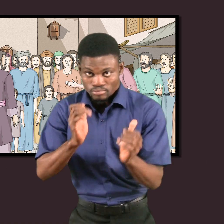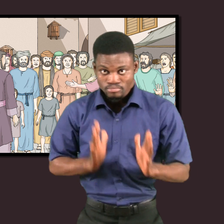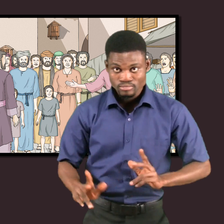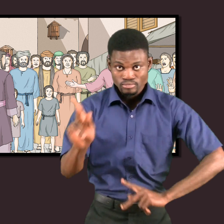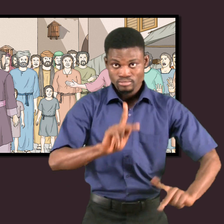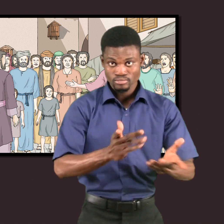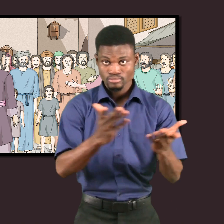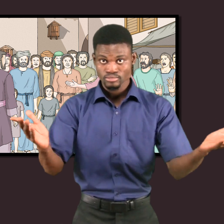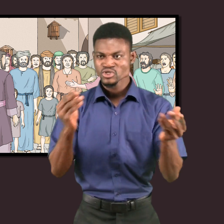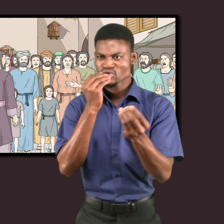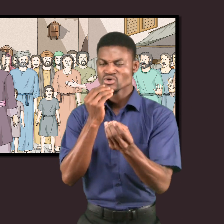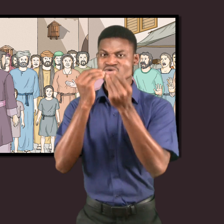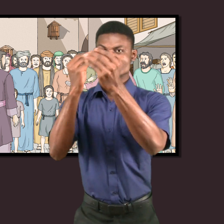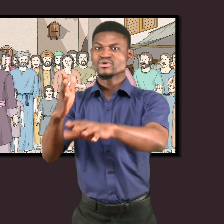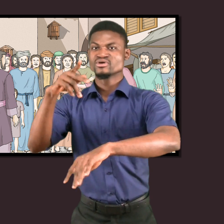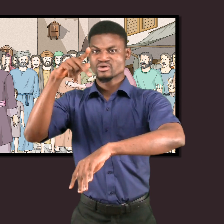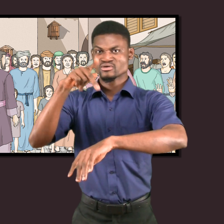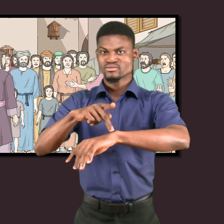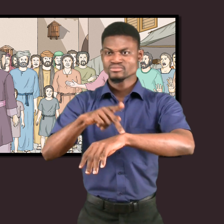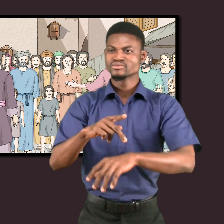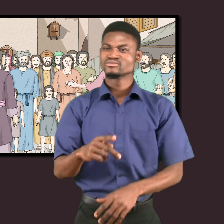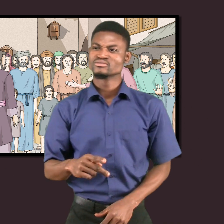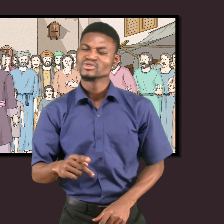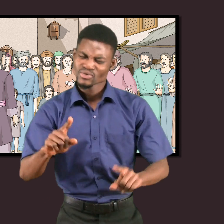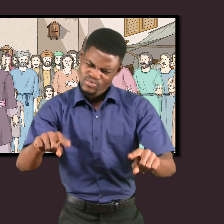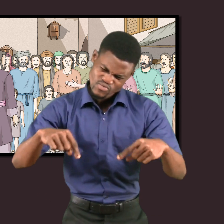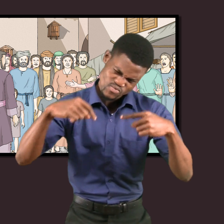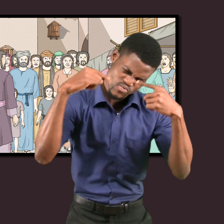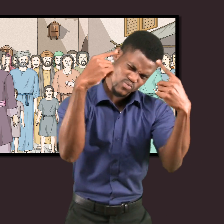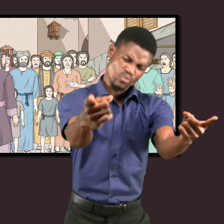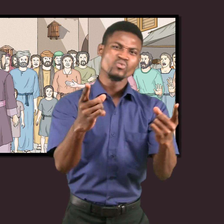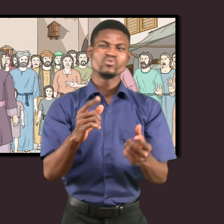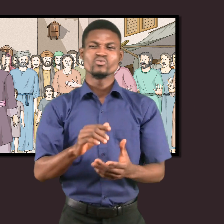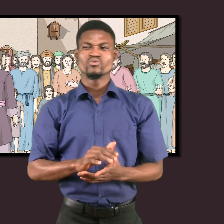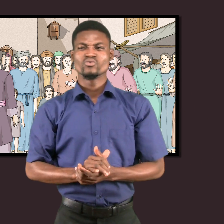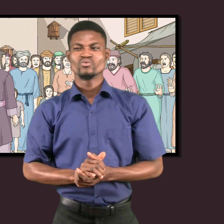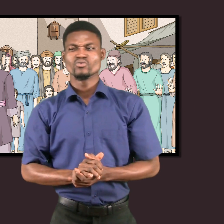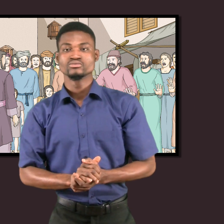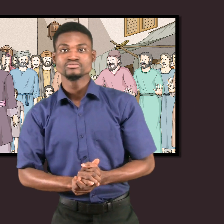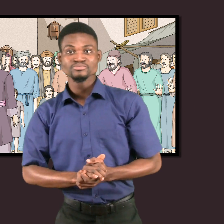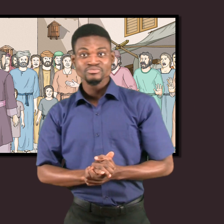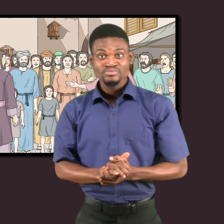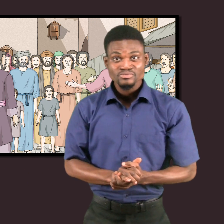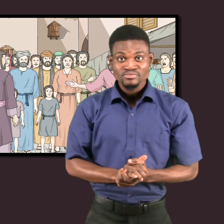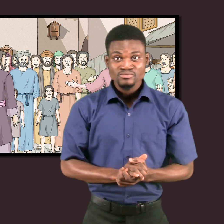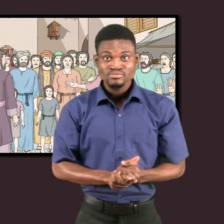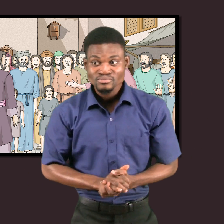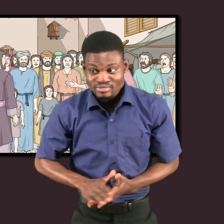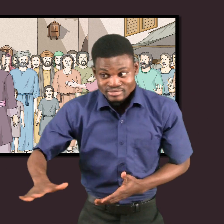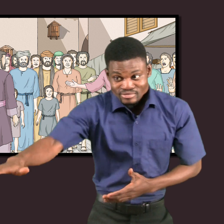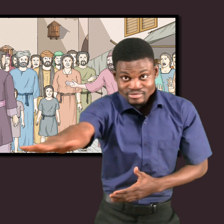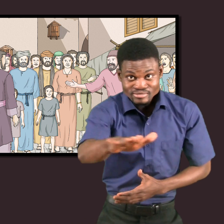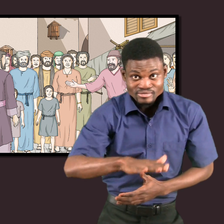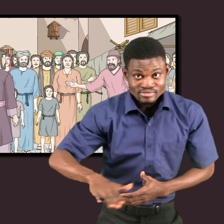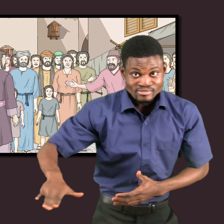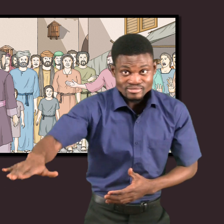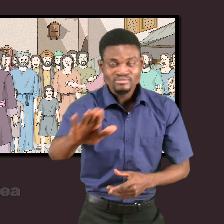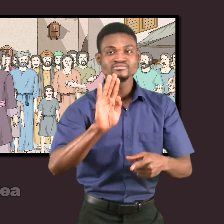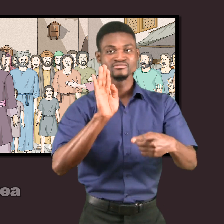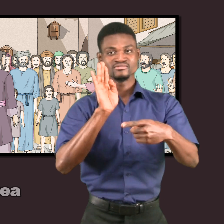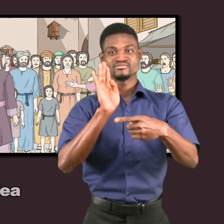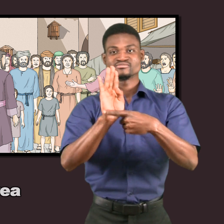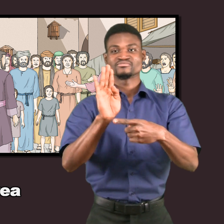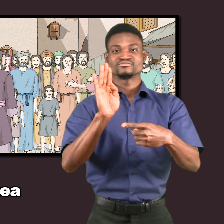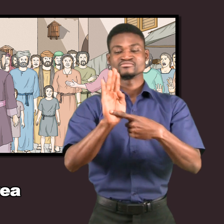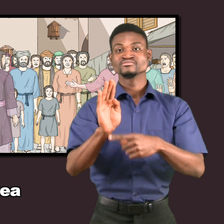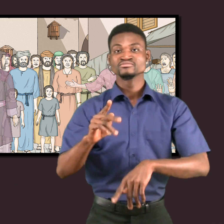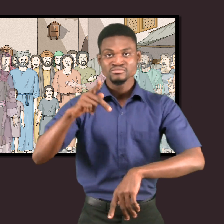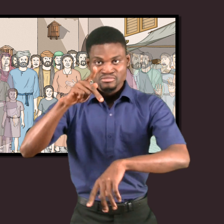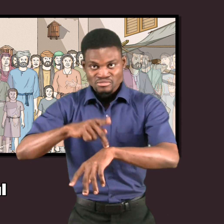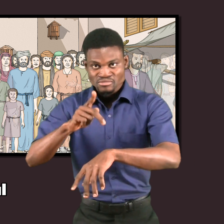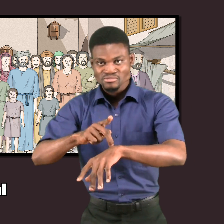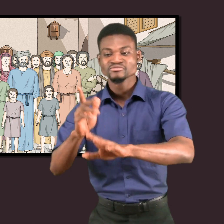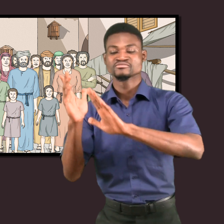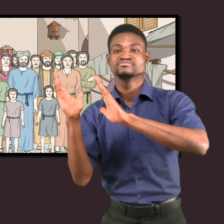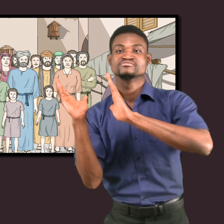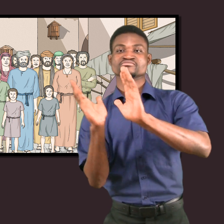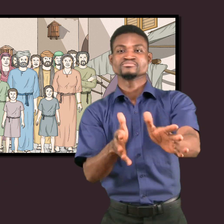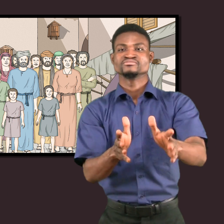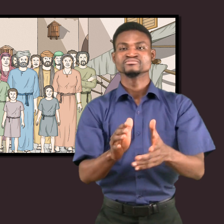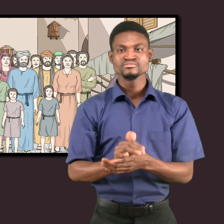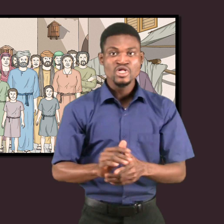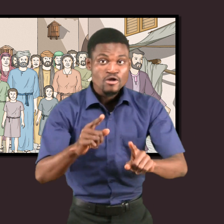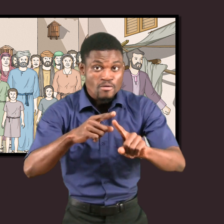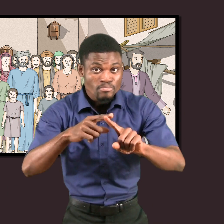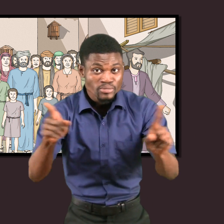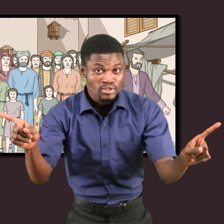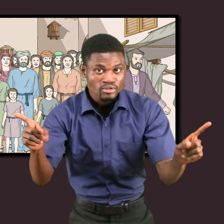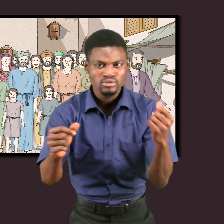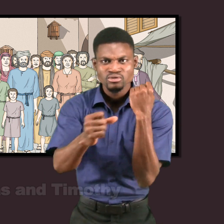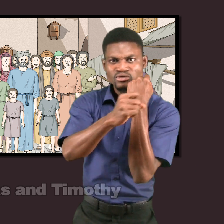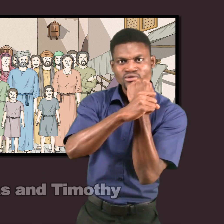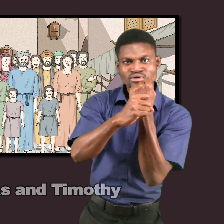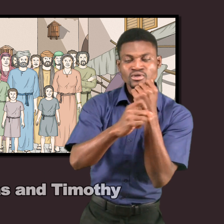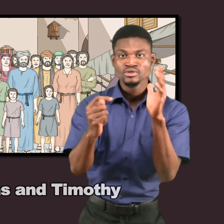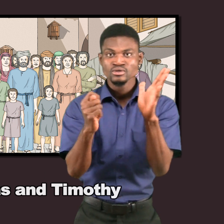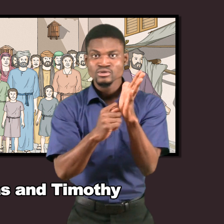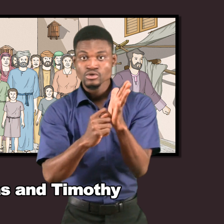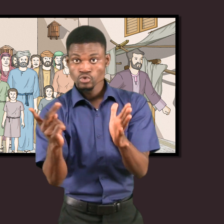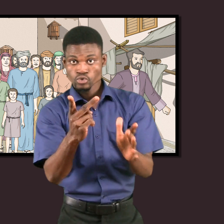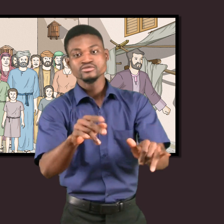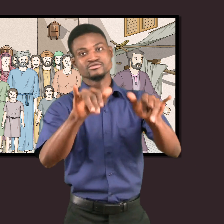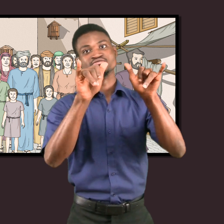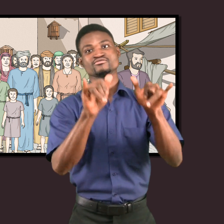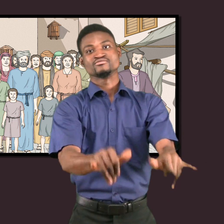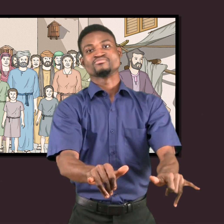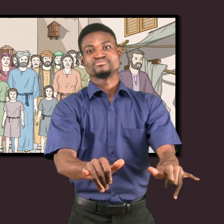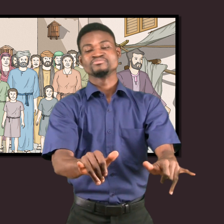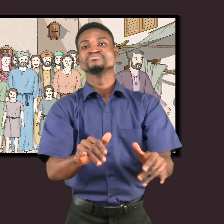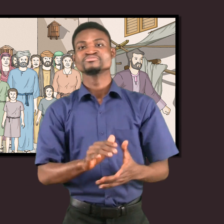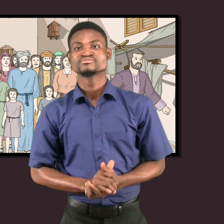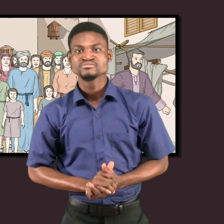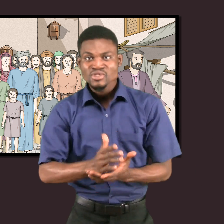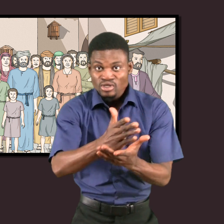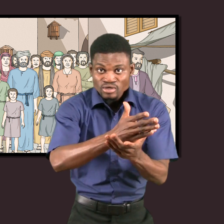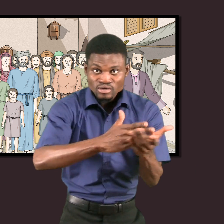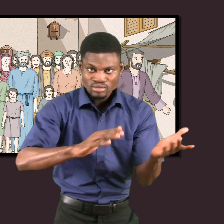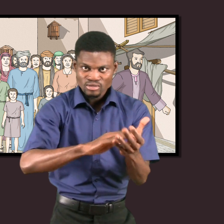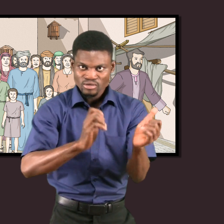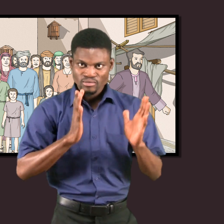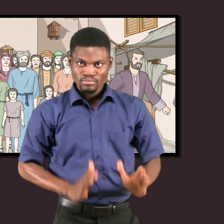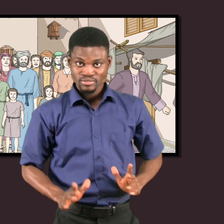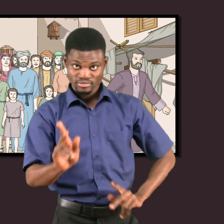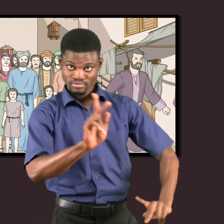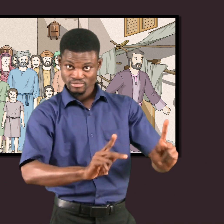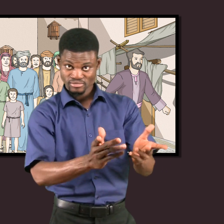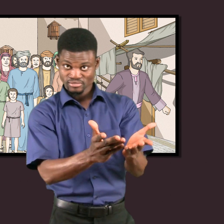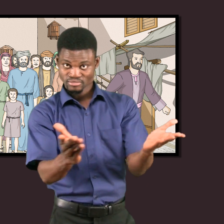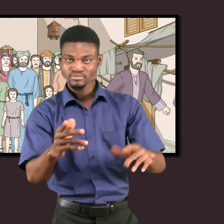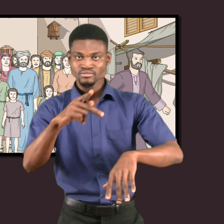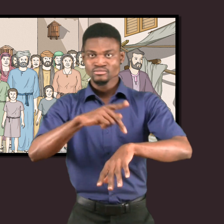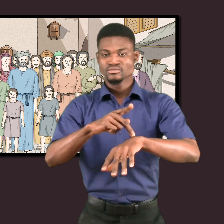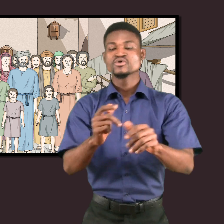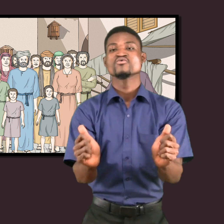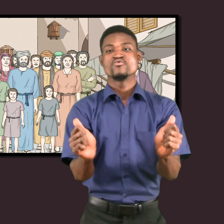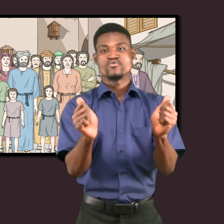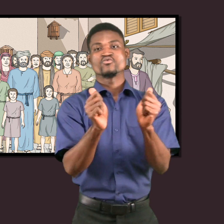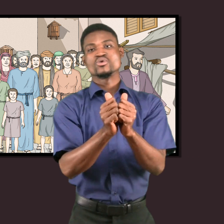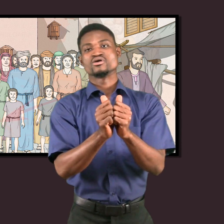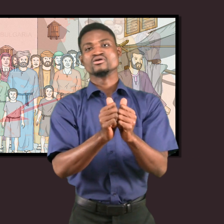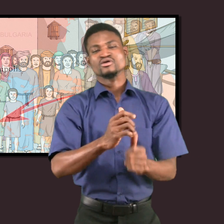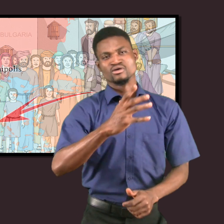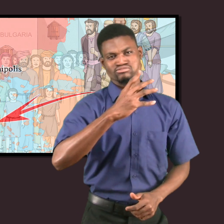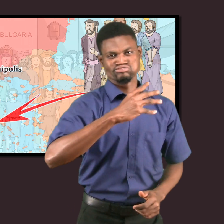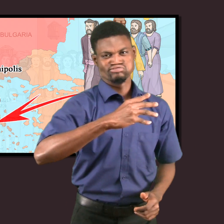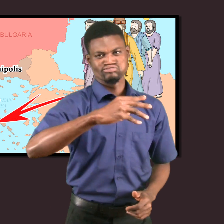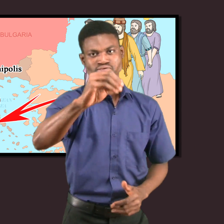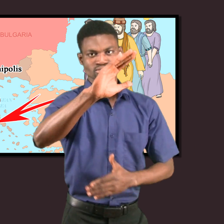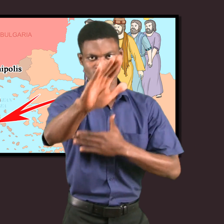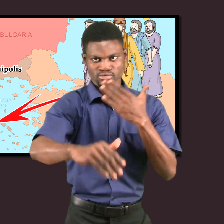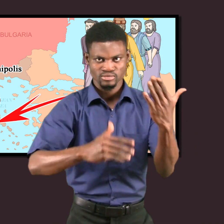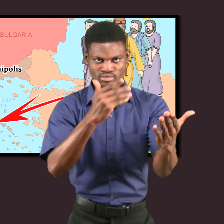The brothers immediately sent Paul to the coast, but Silas and Timothy remained in Berea.